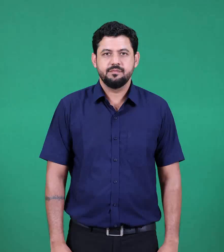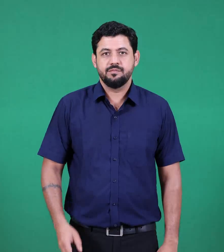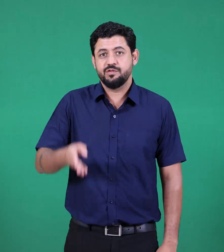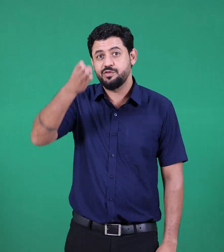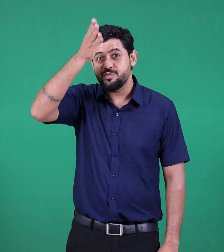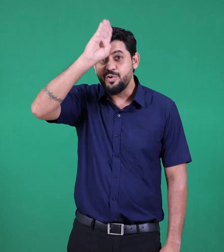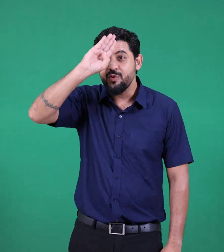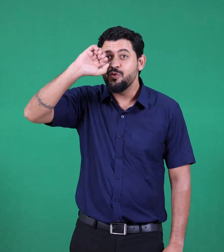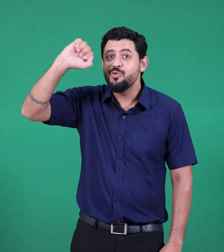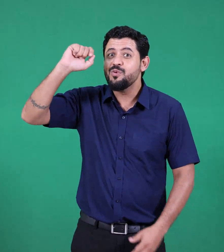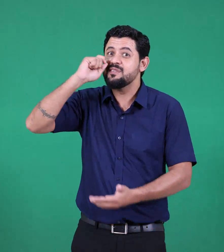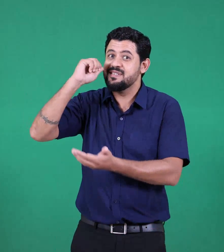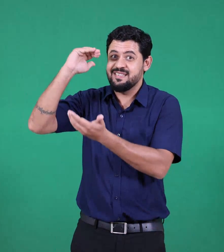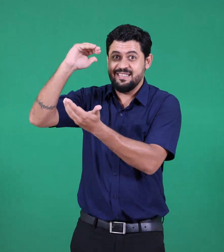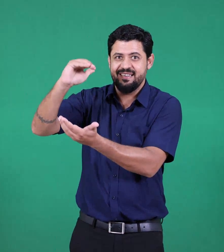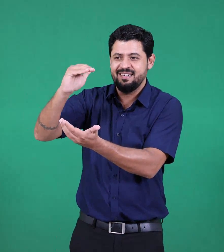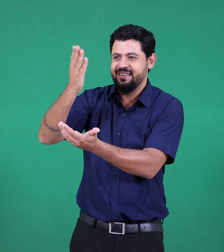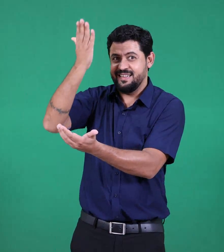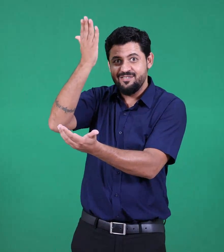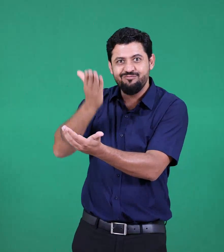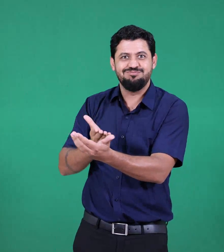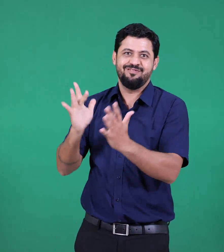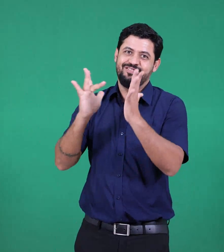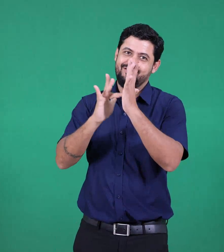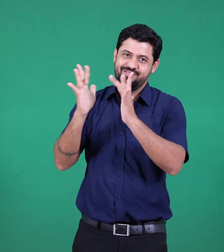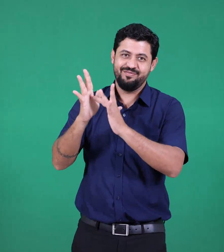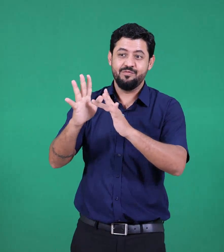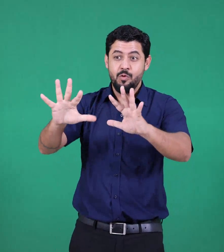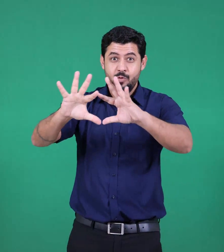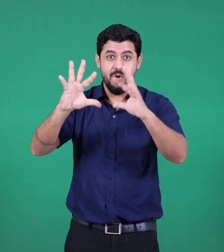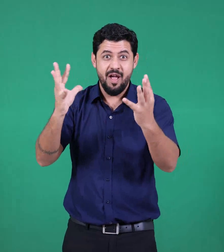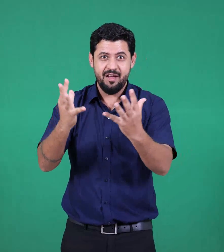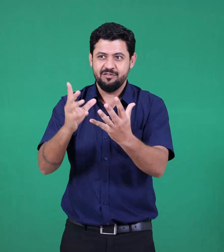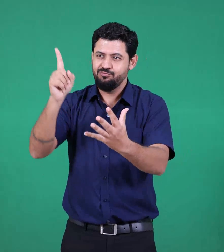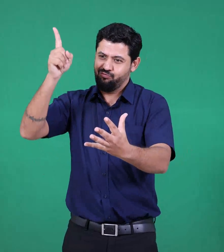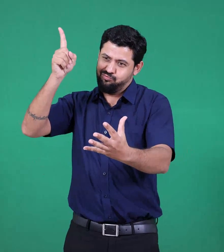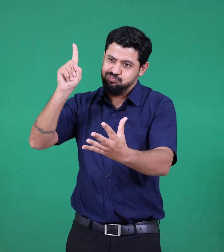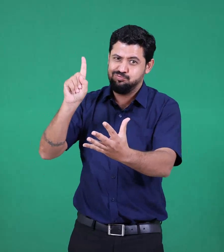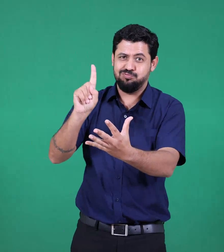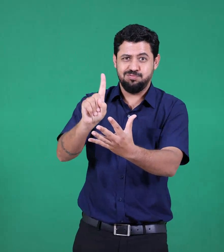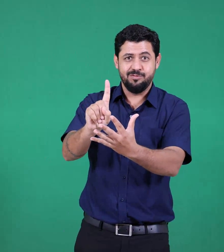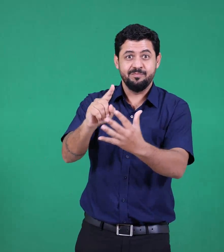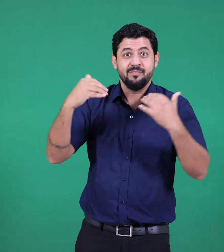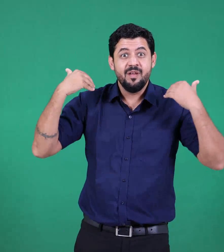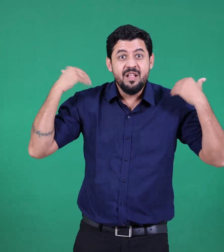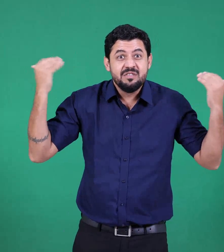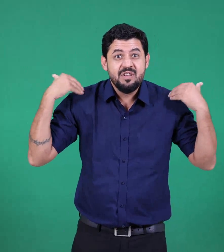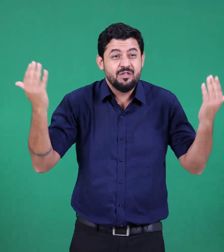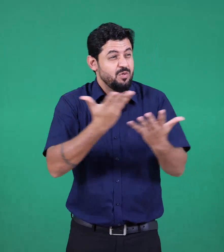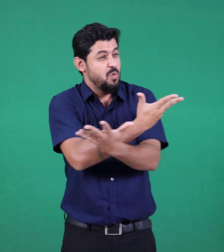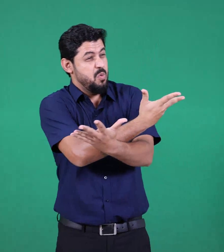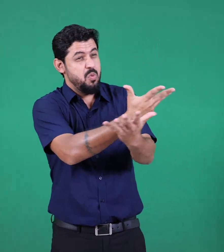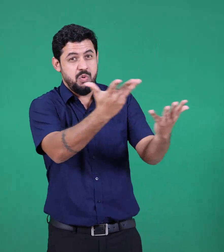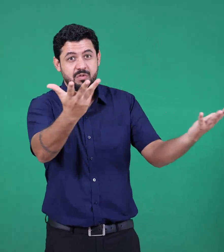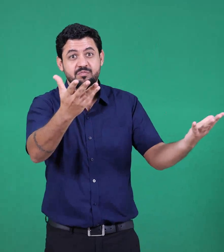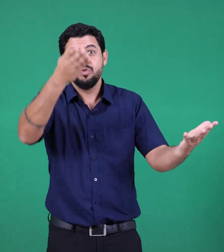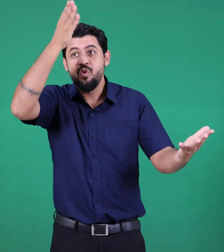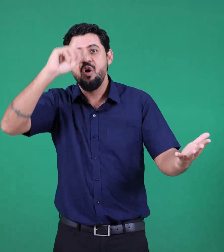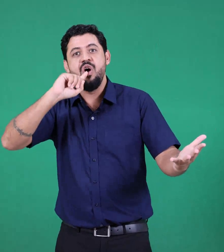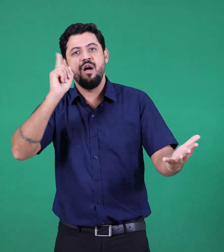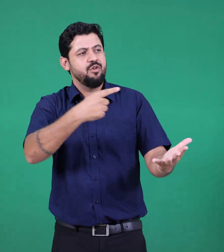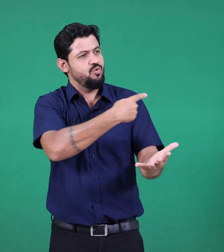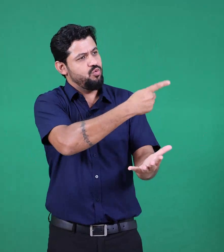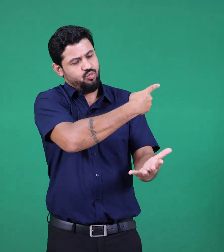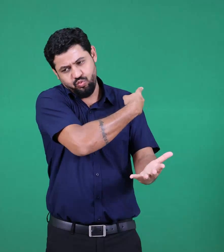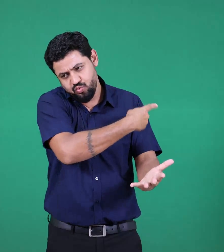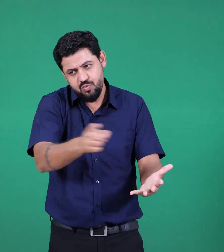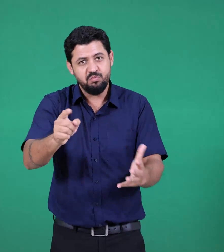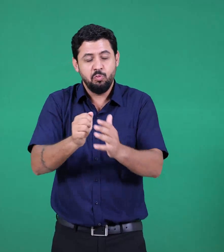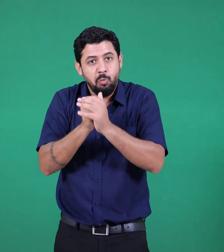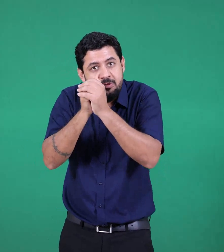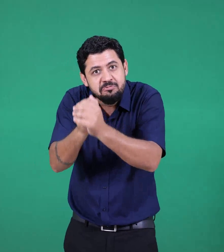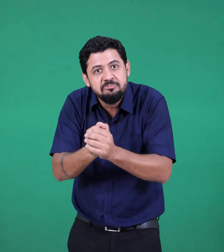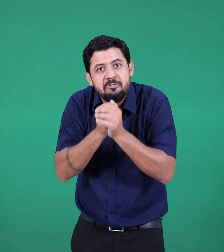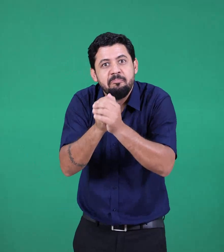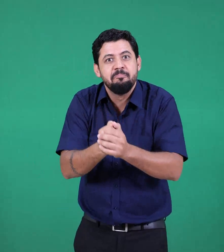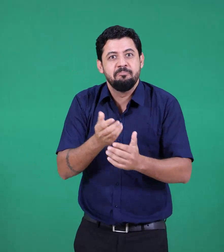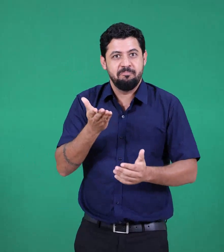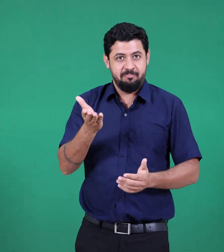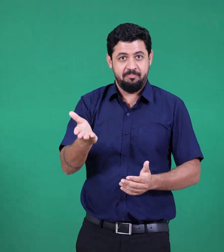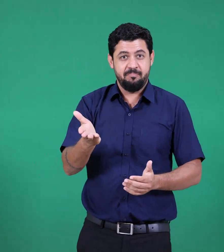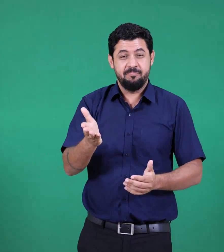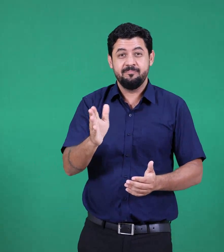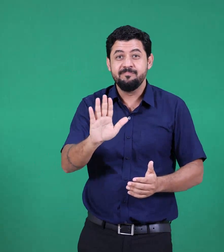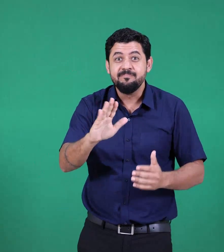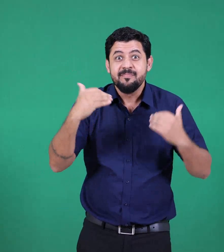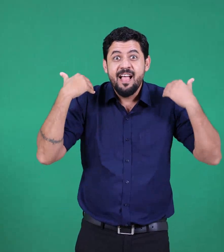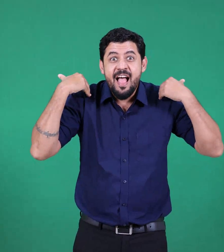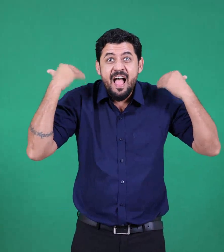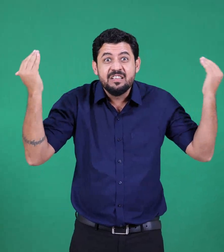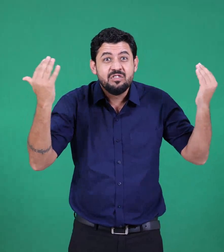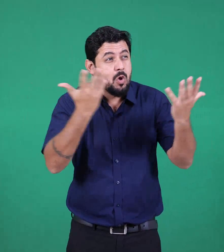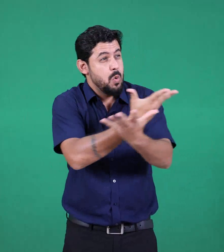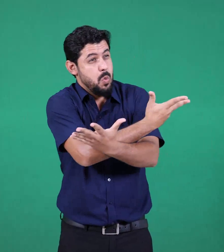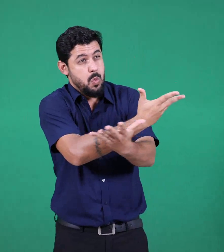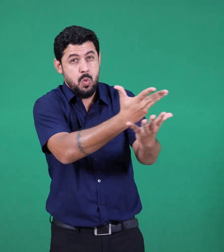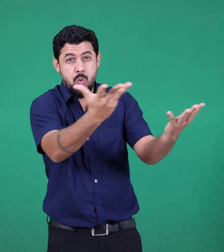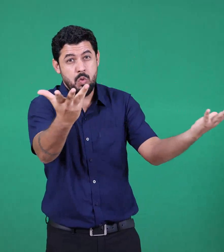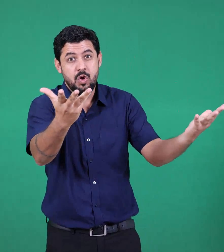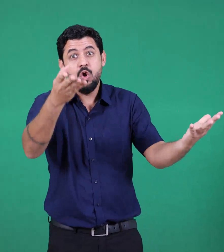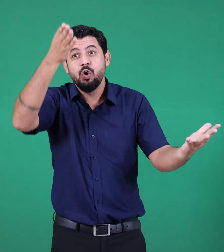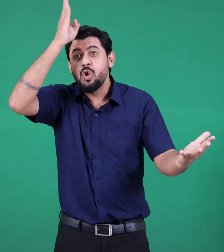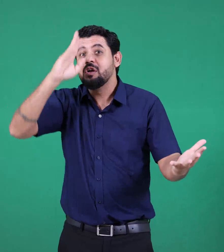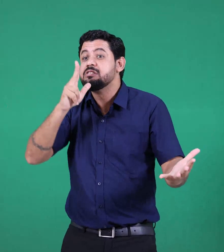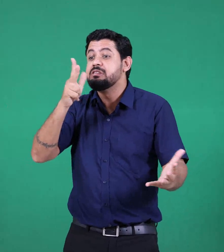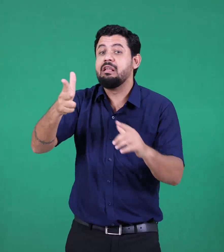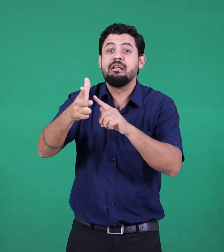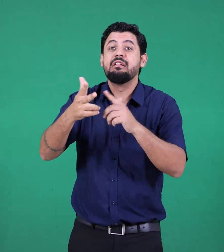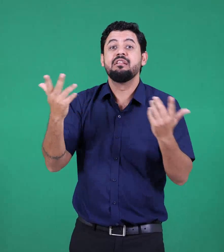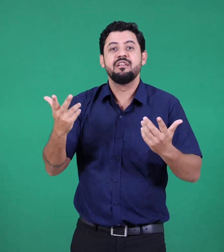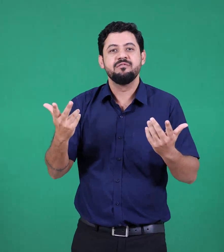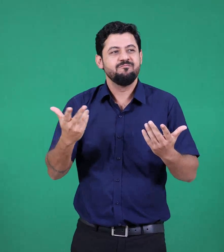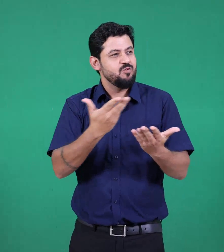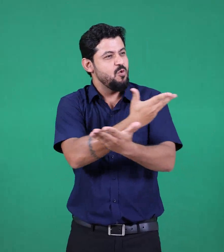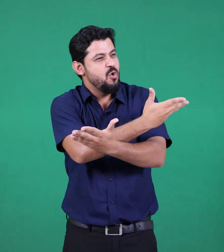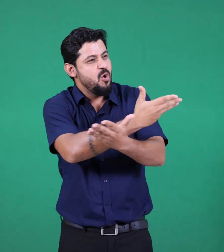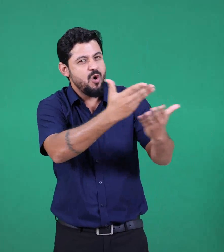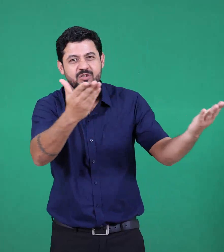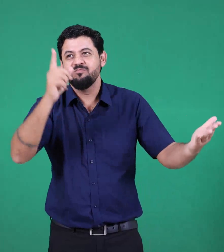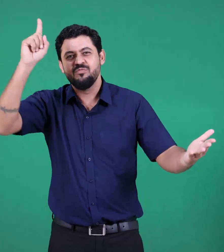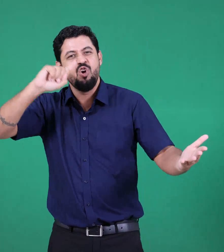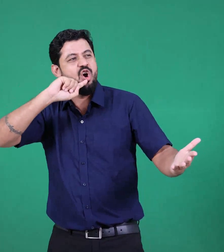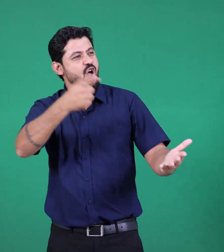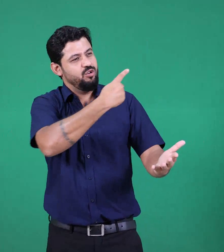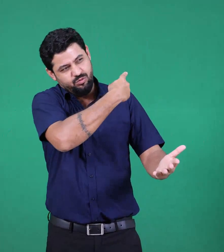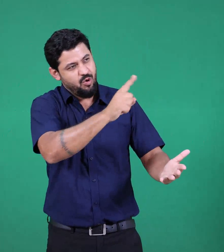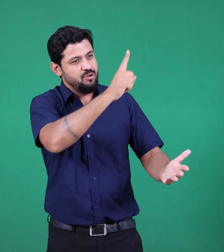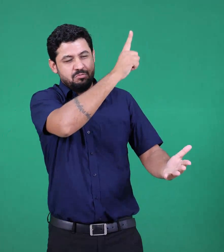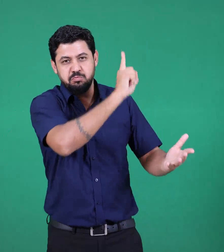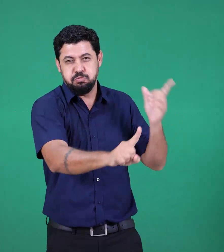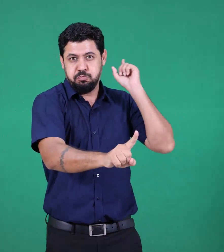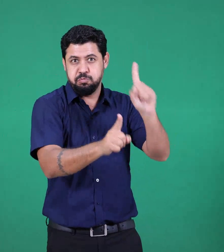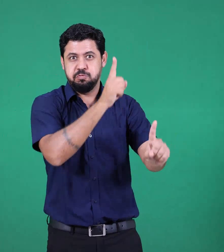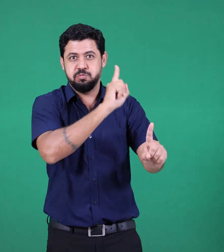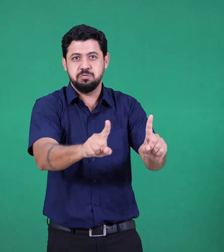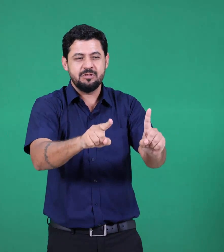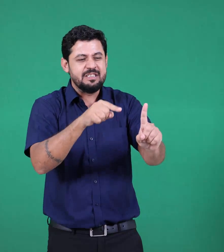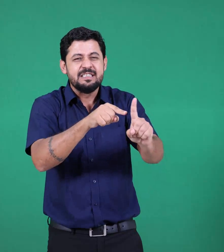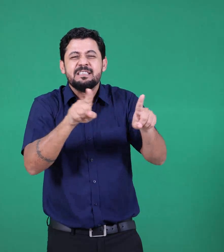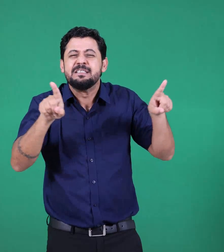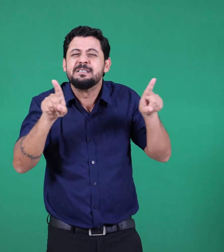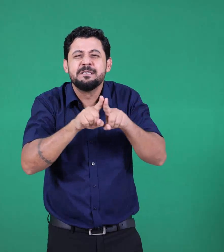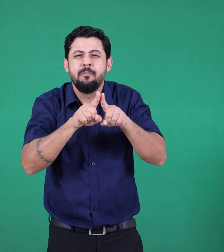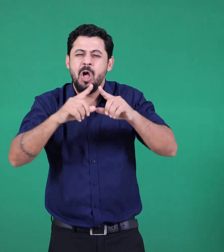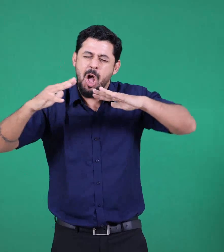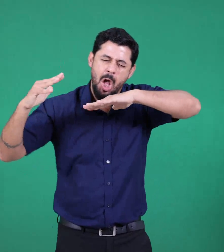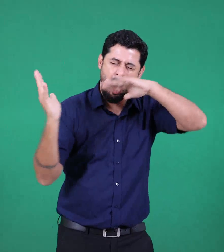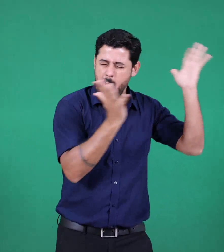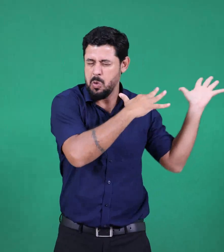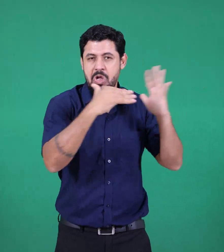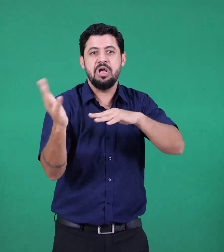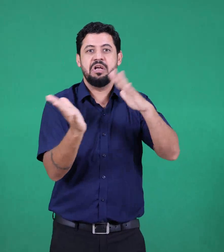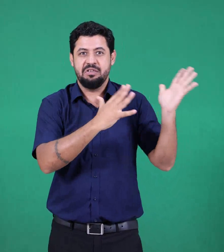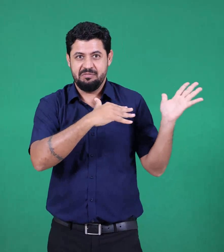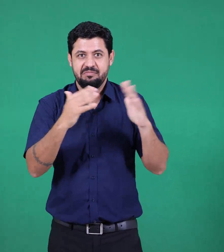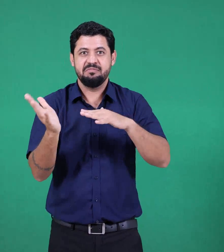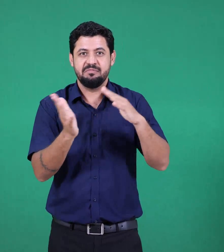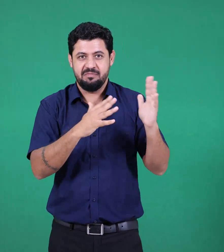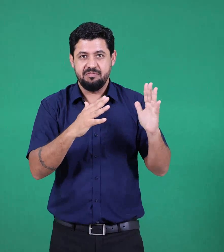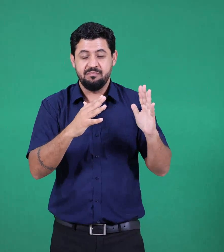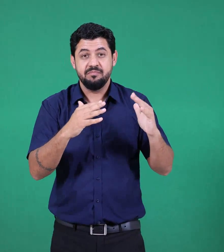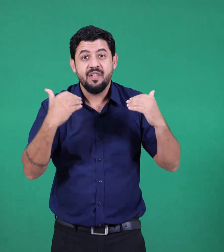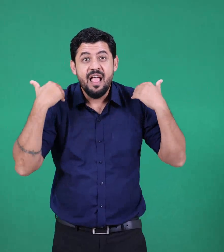And again, when God brings His firstborn into the world, He says: "Let all God's angels worship Him."